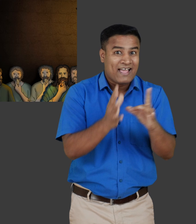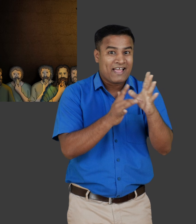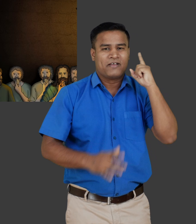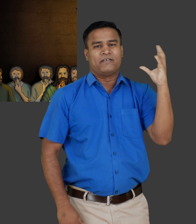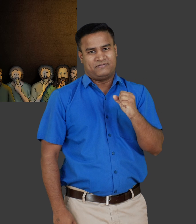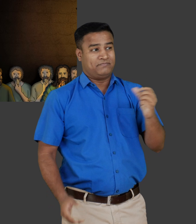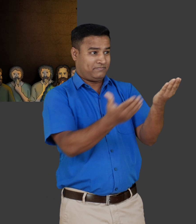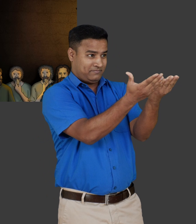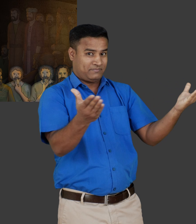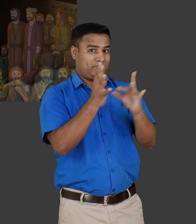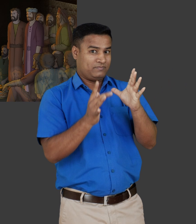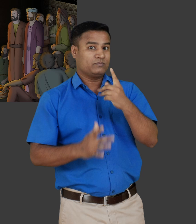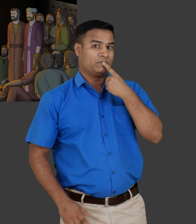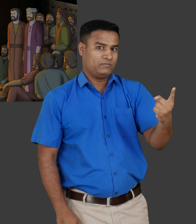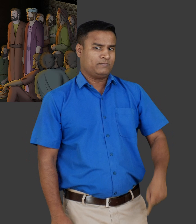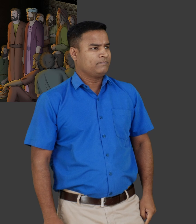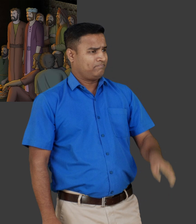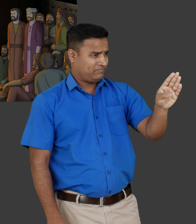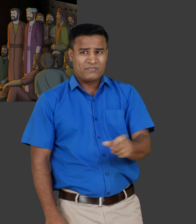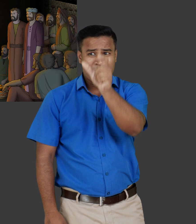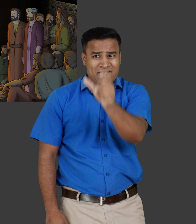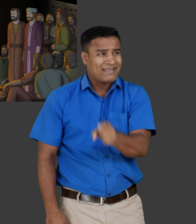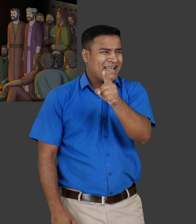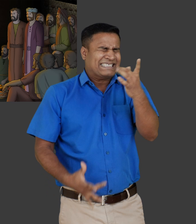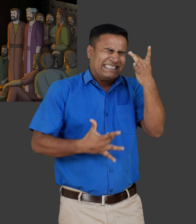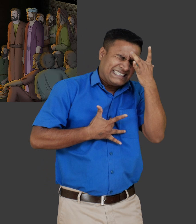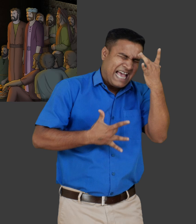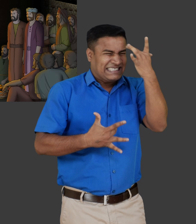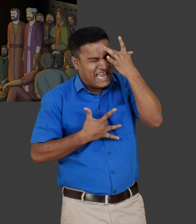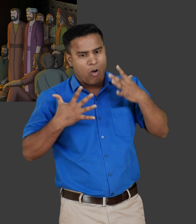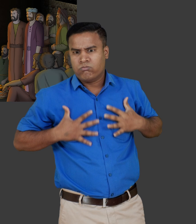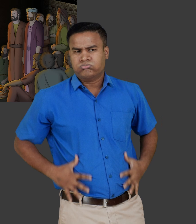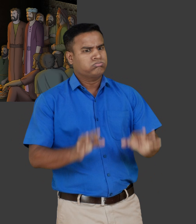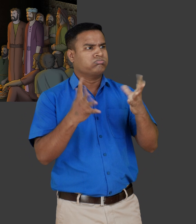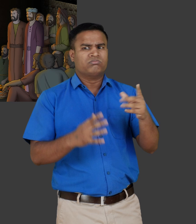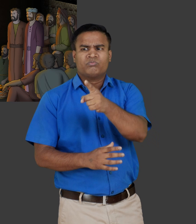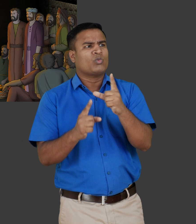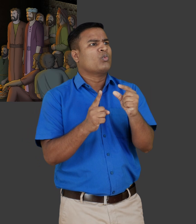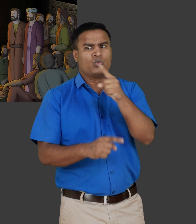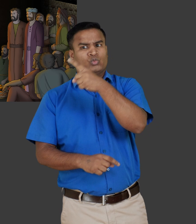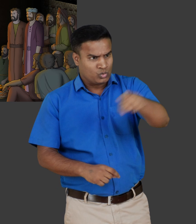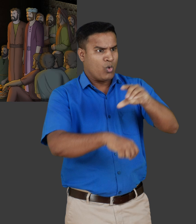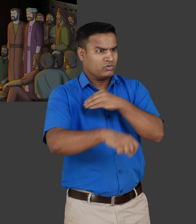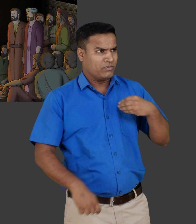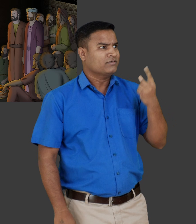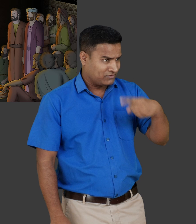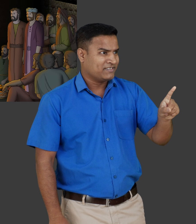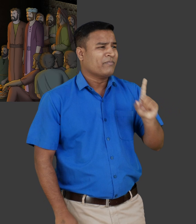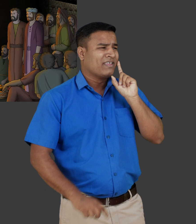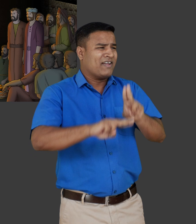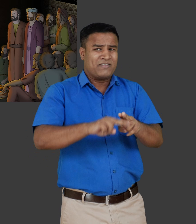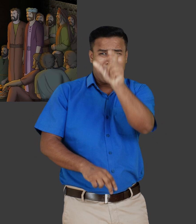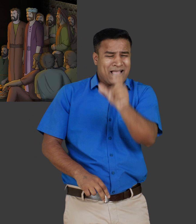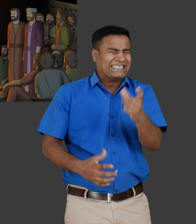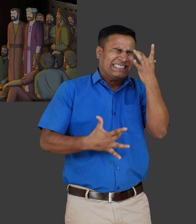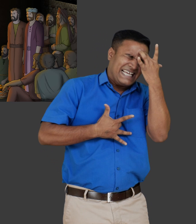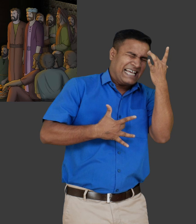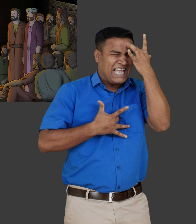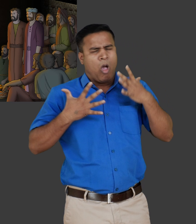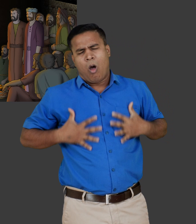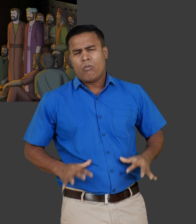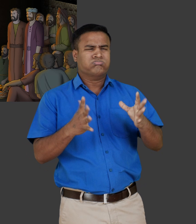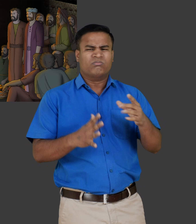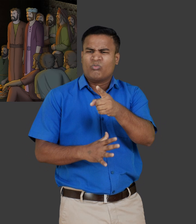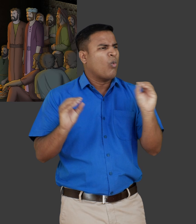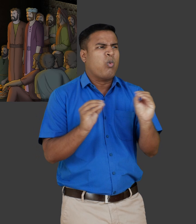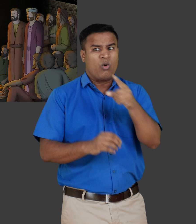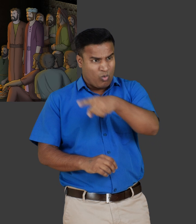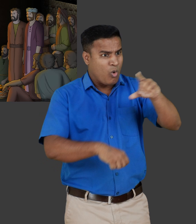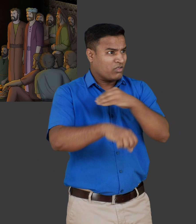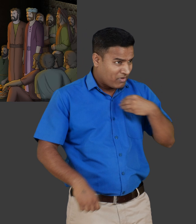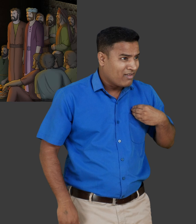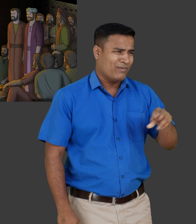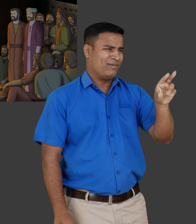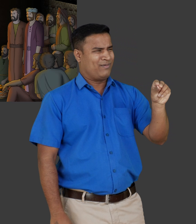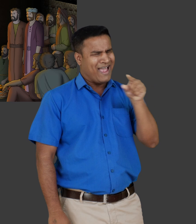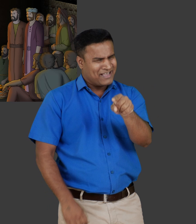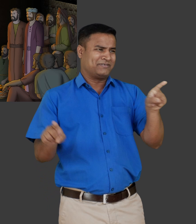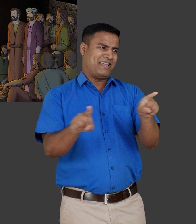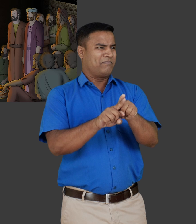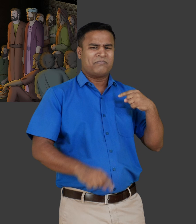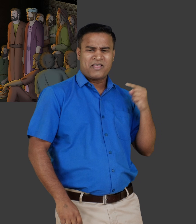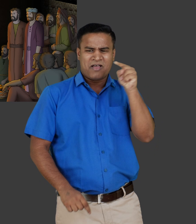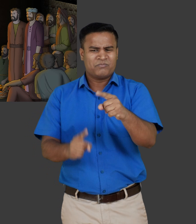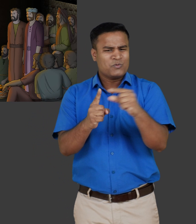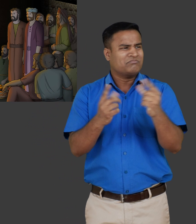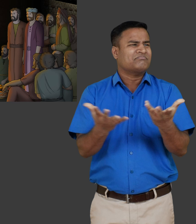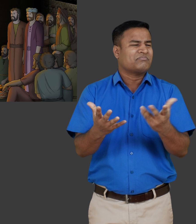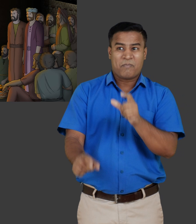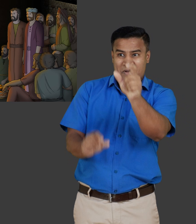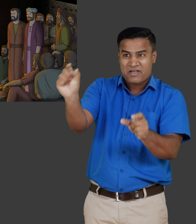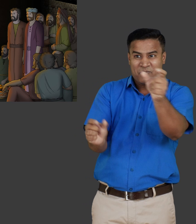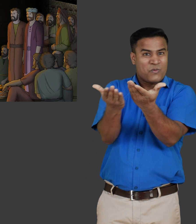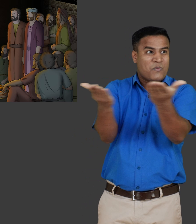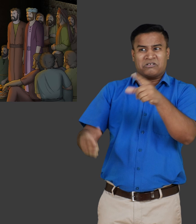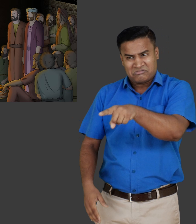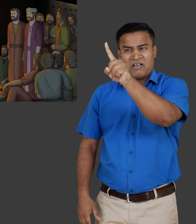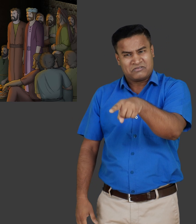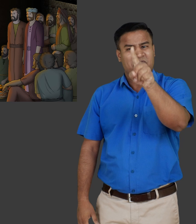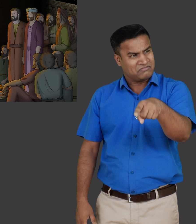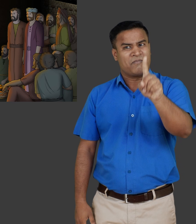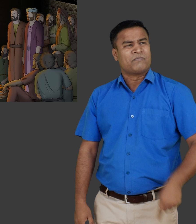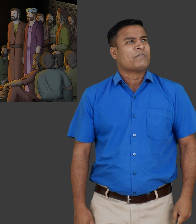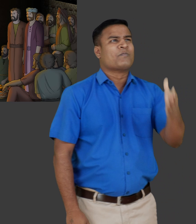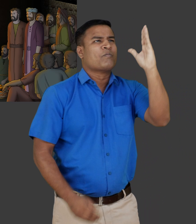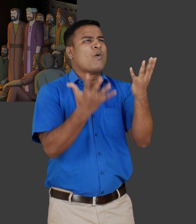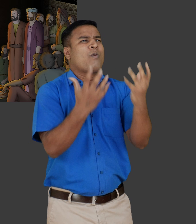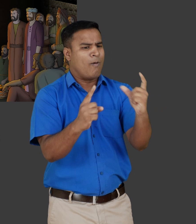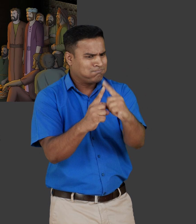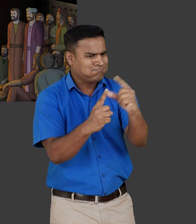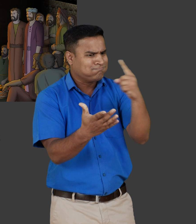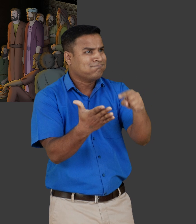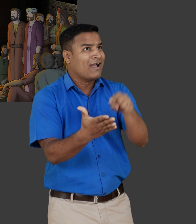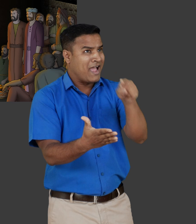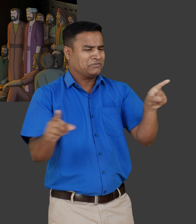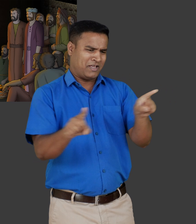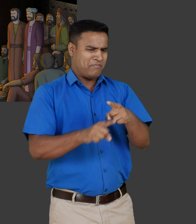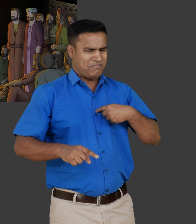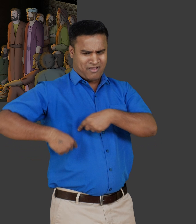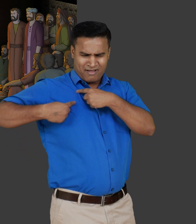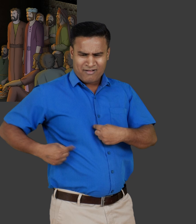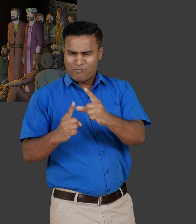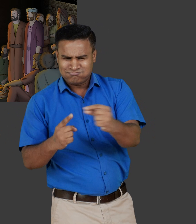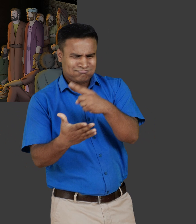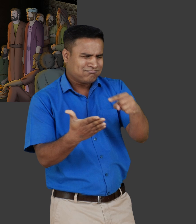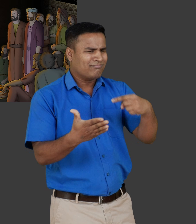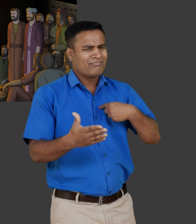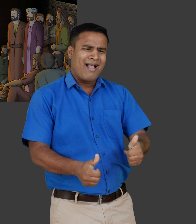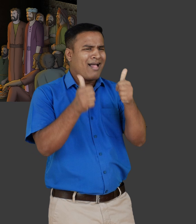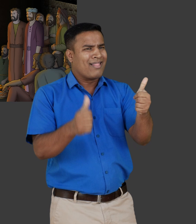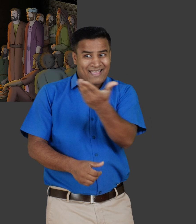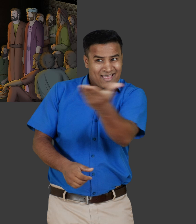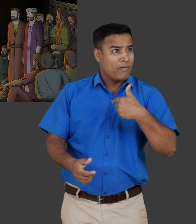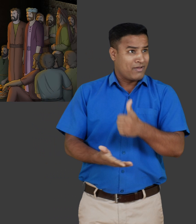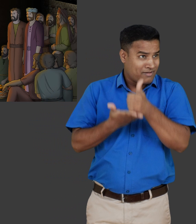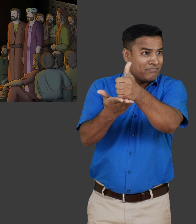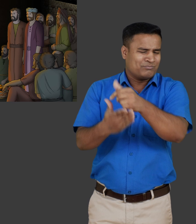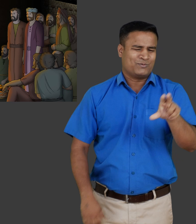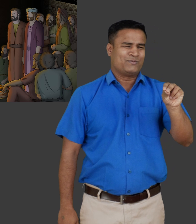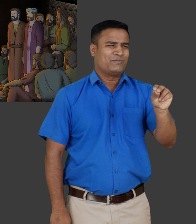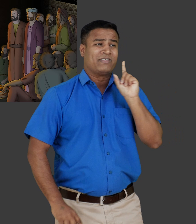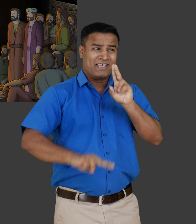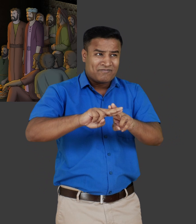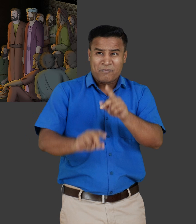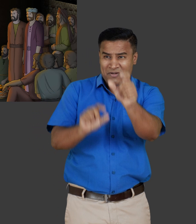On hearing this, Jesus told them, “It is not the healthy who need a doctor, but the sick.